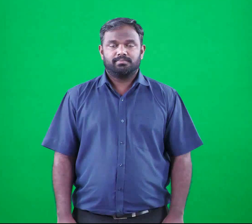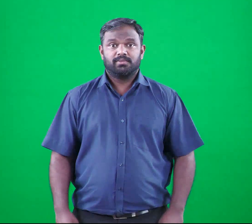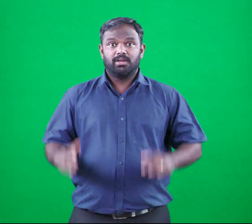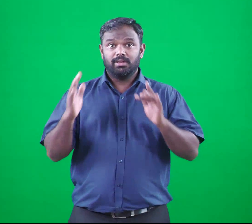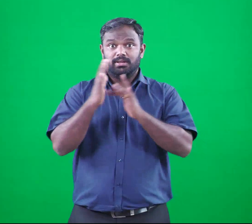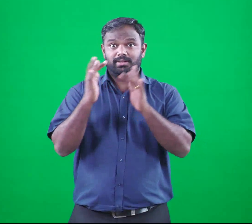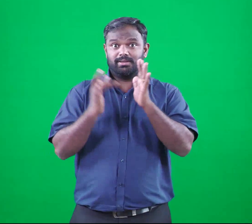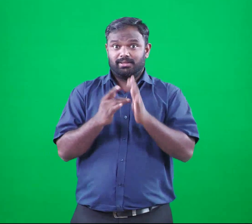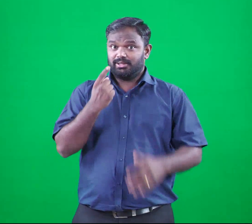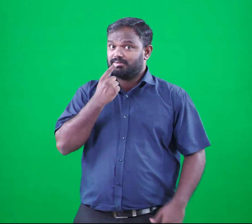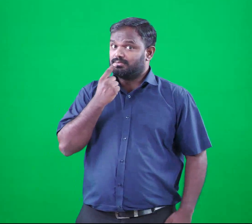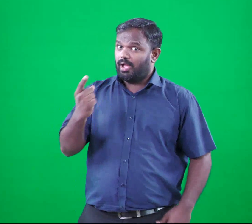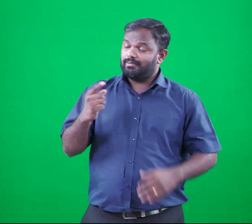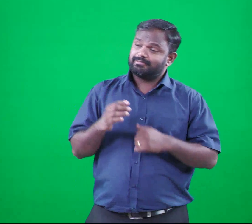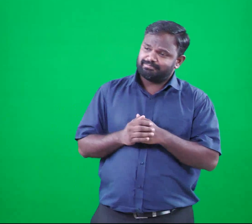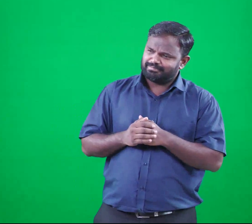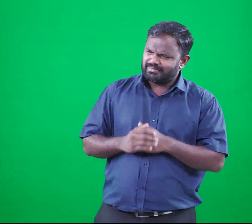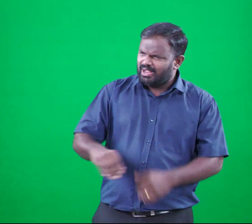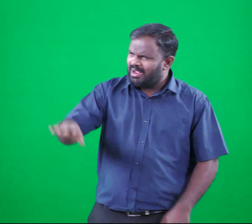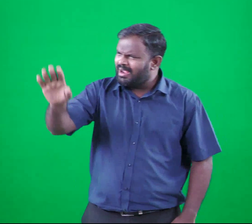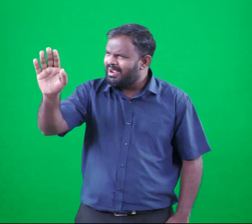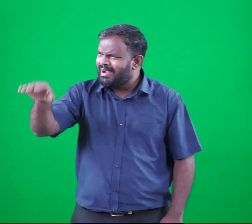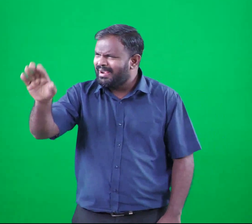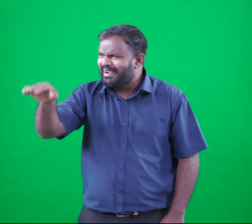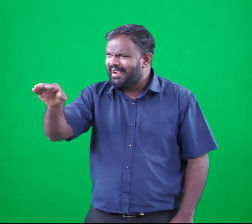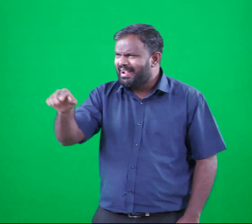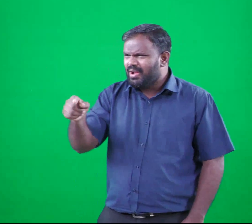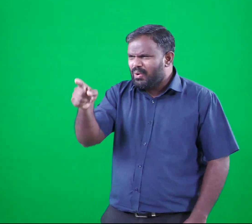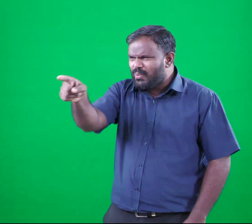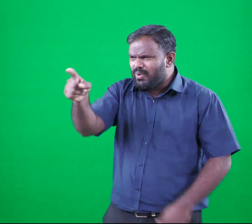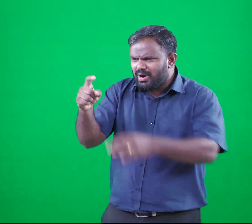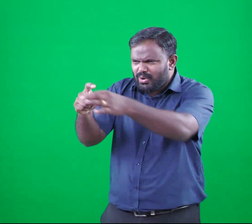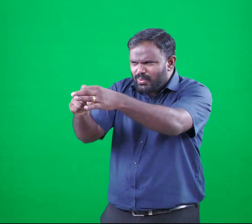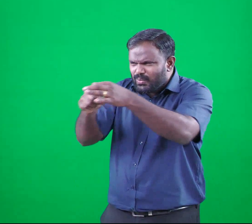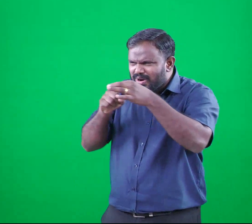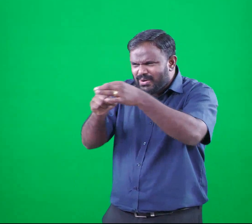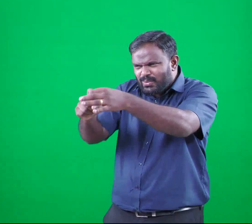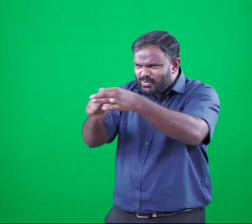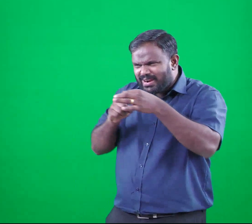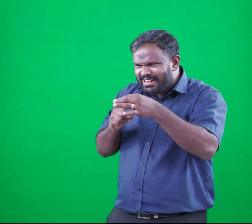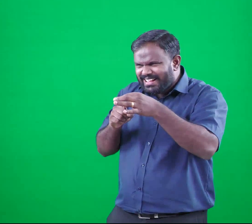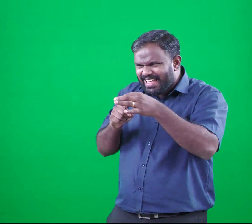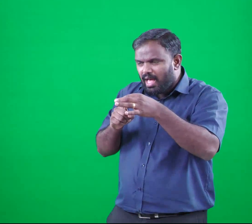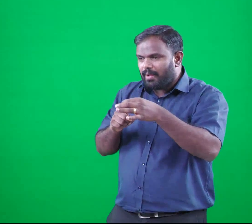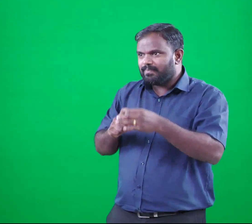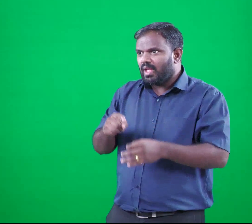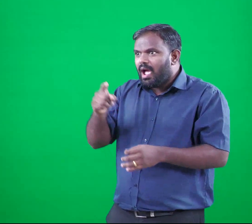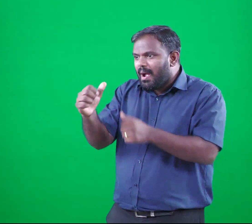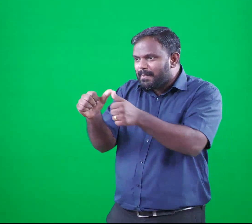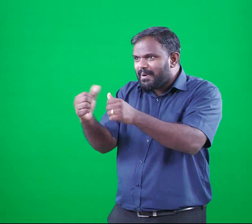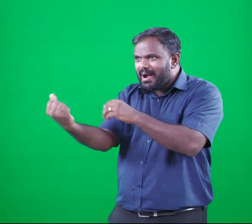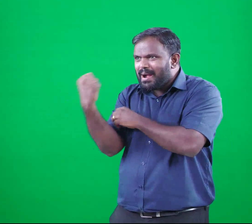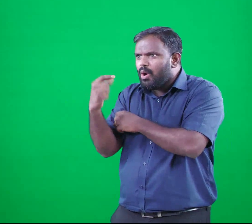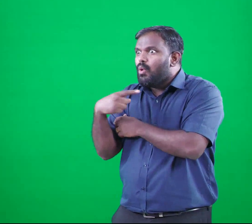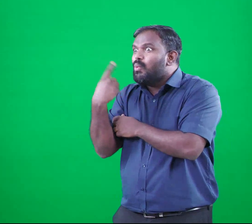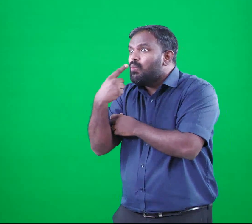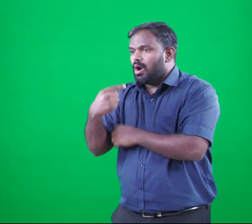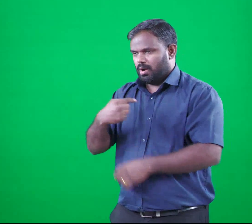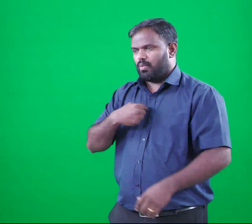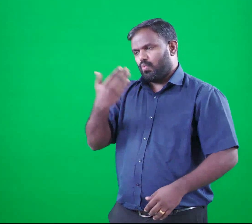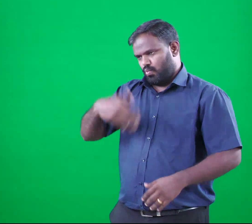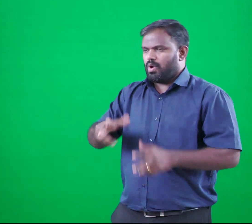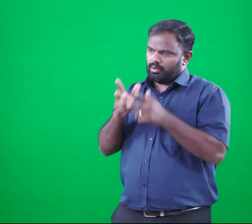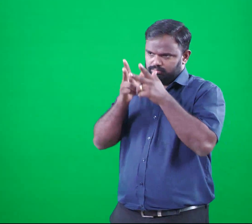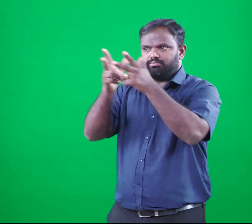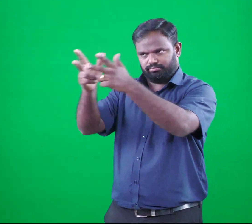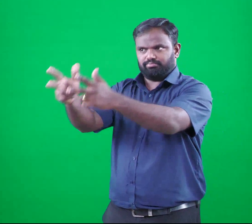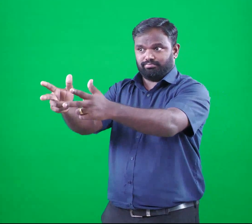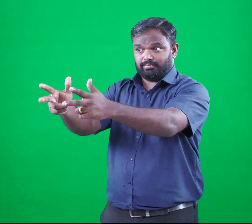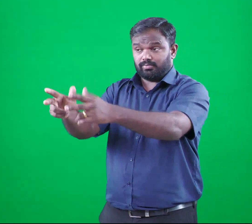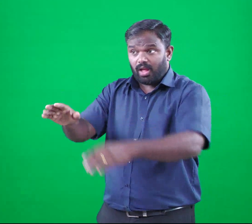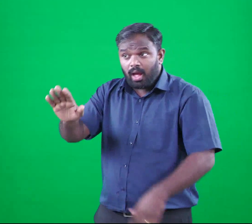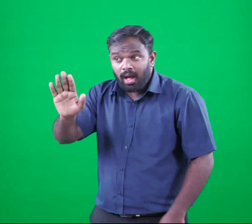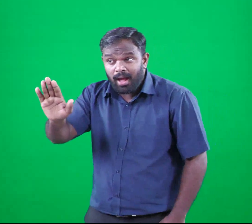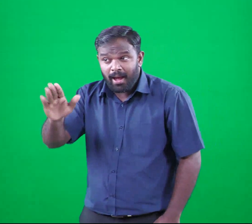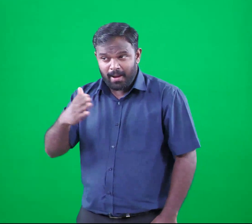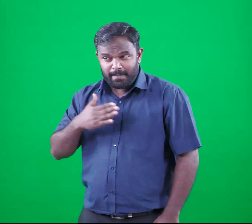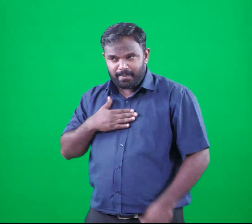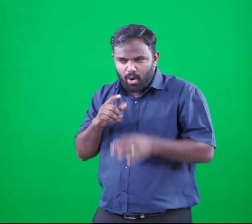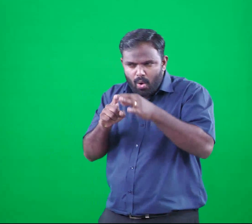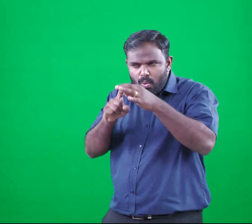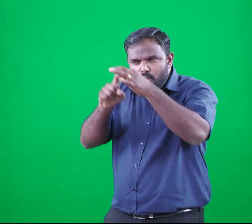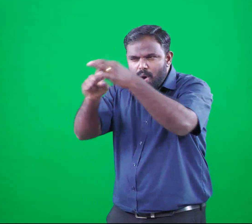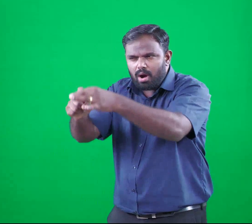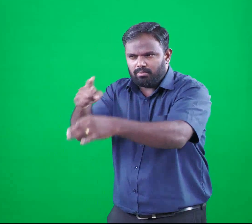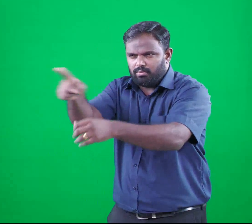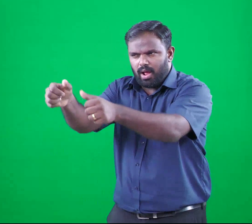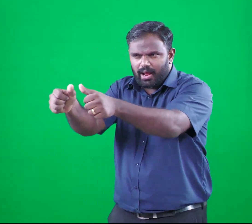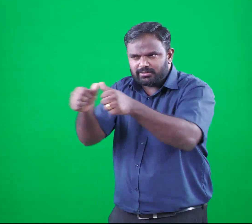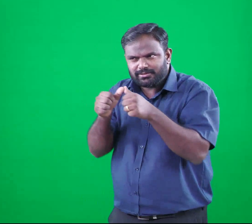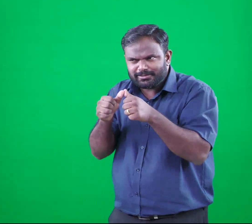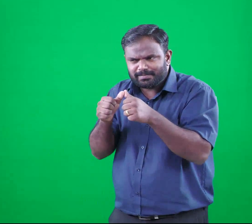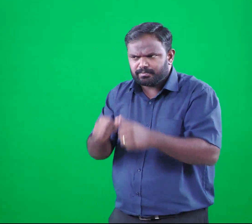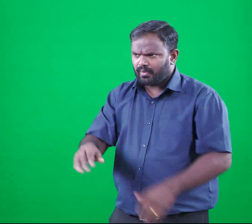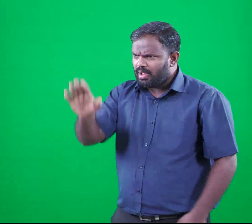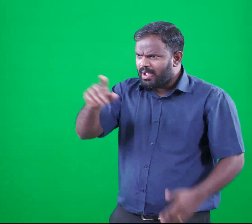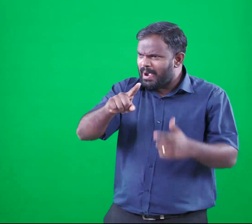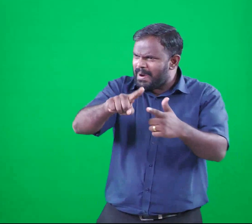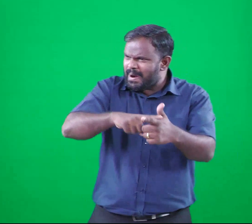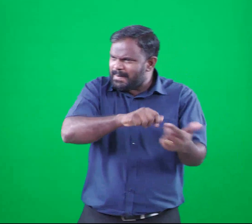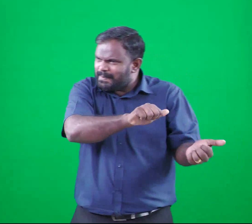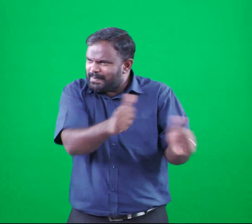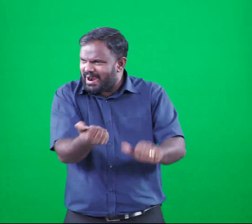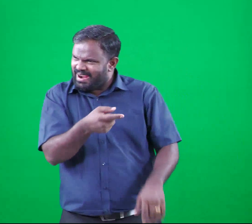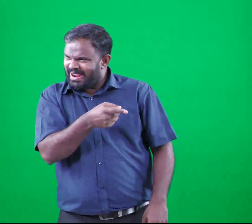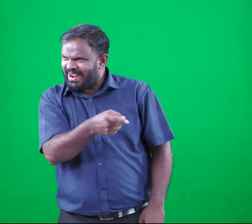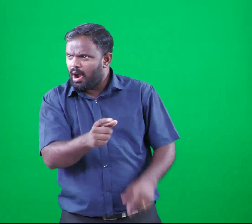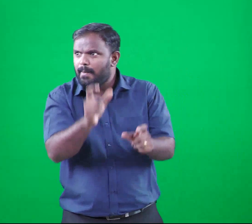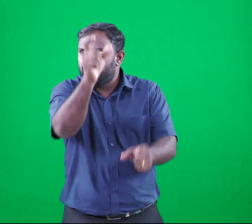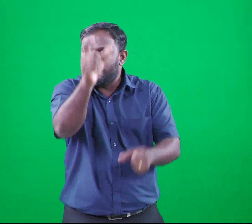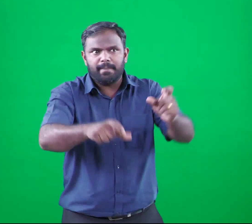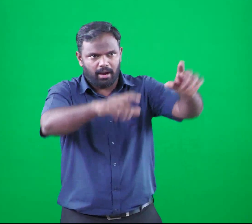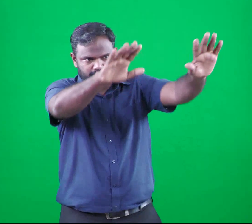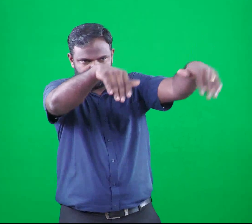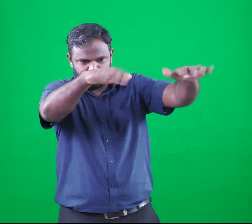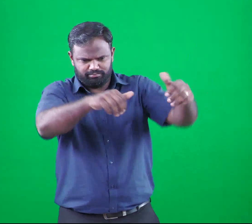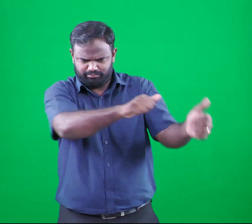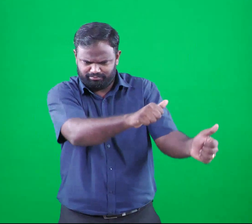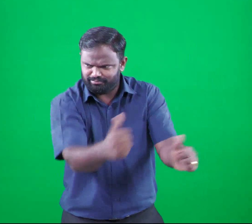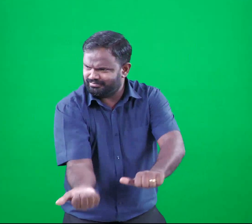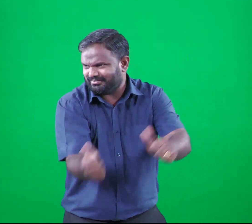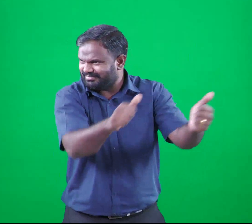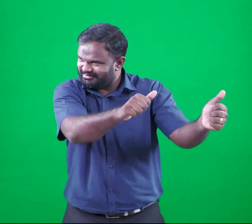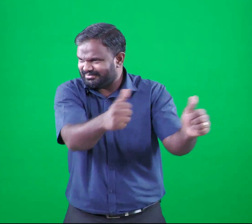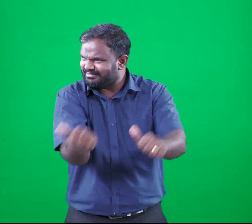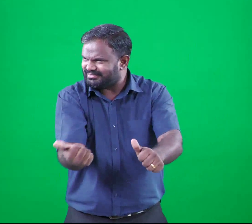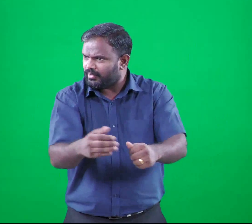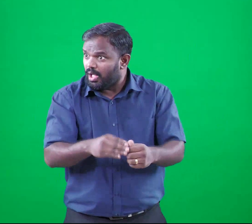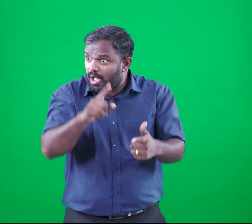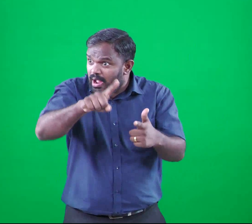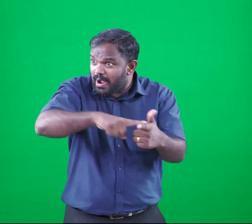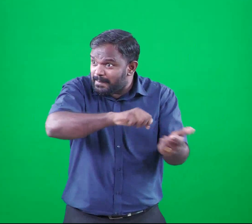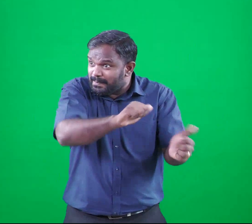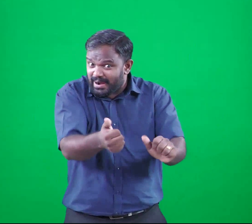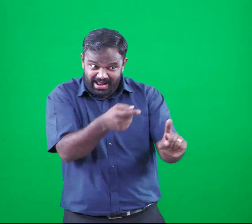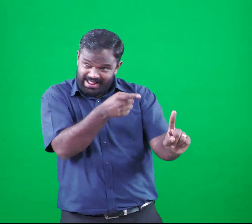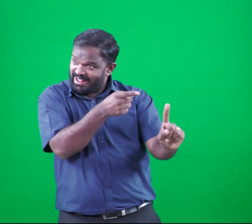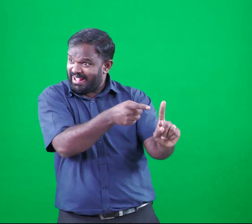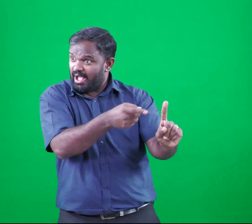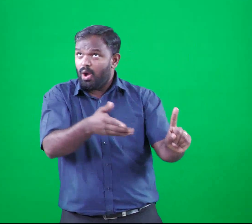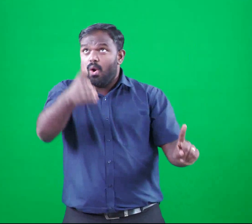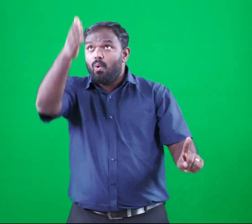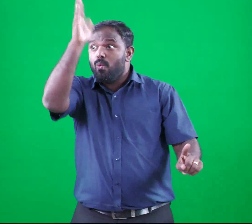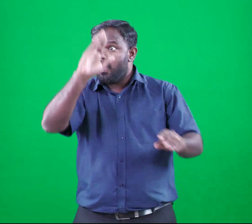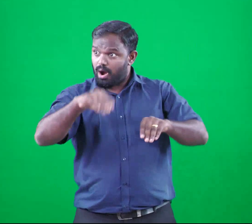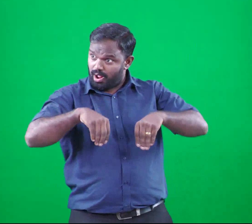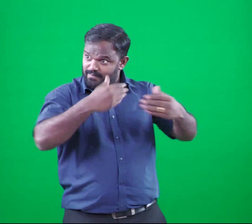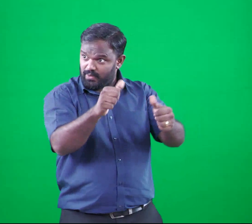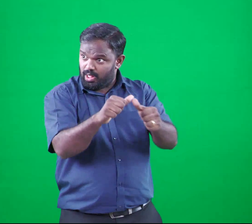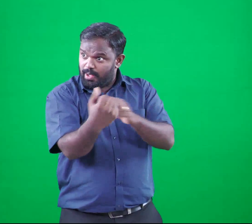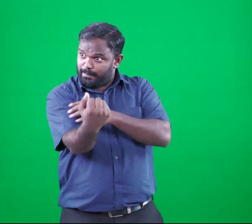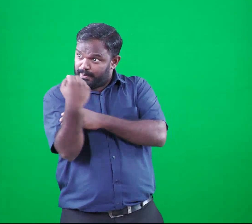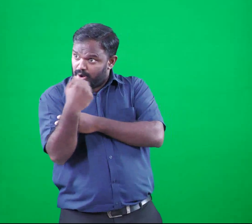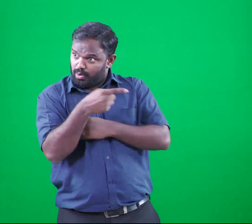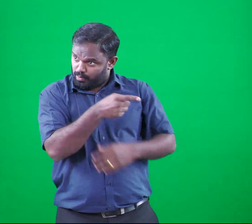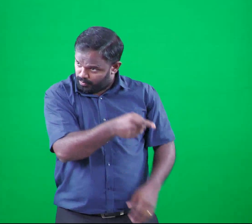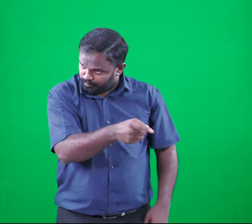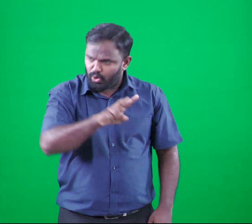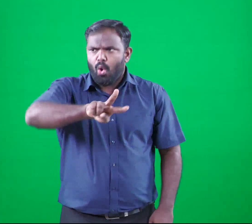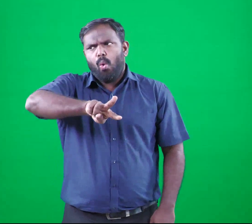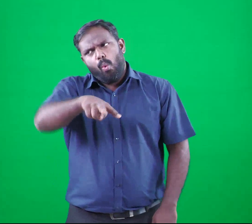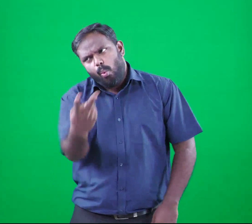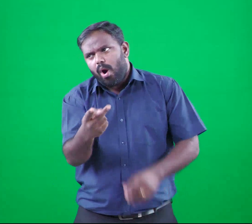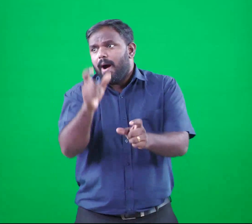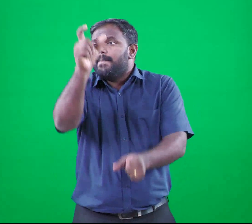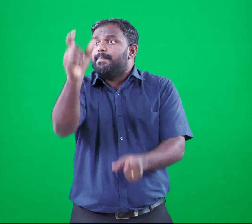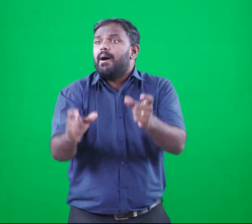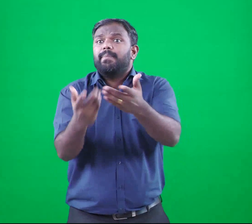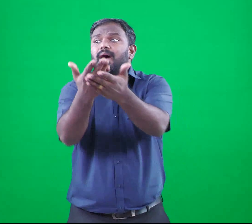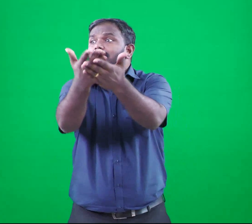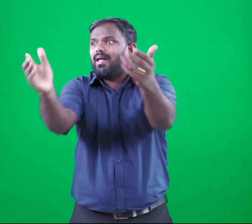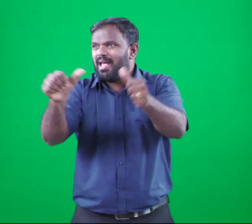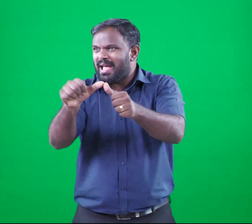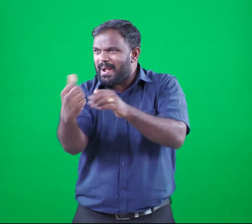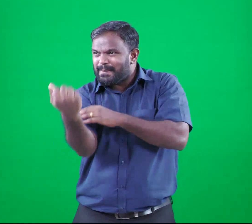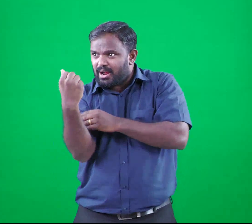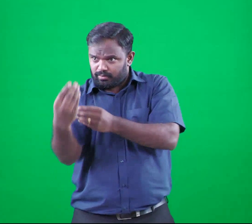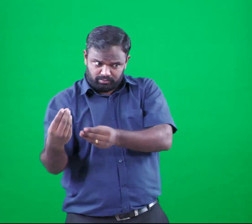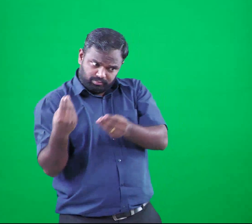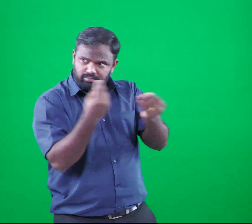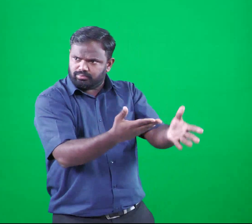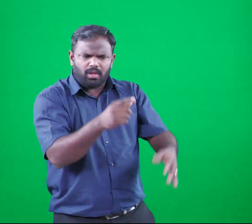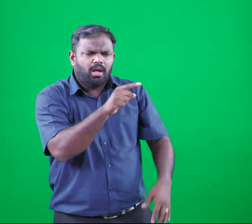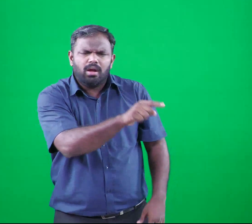"I will ask you one question," Jesus replied, "and if you answer Me, I will tell you by what authority I am doing these things.